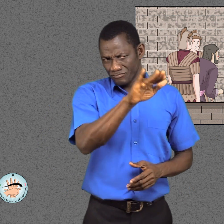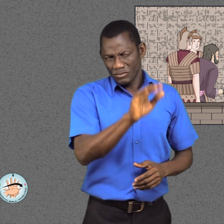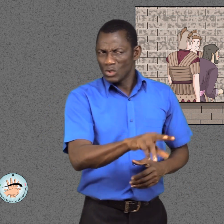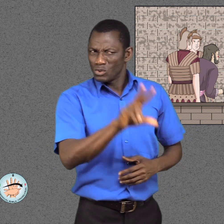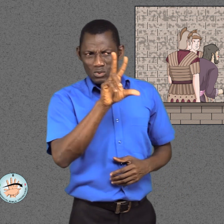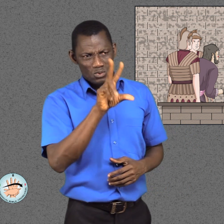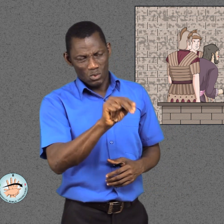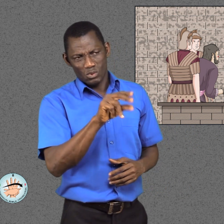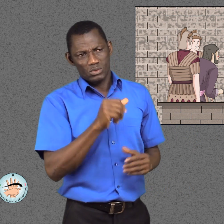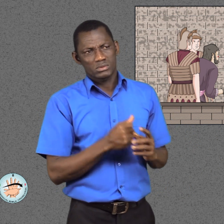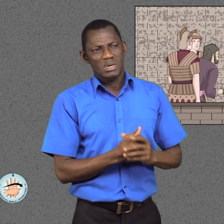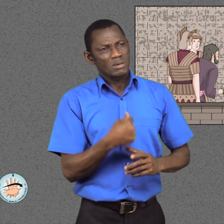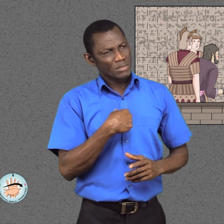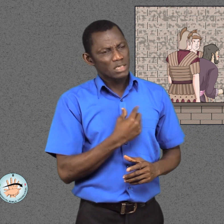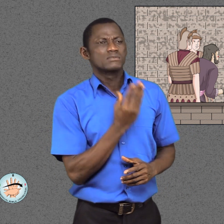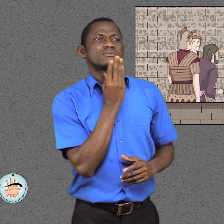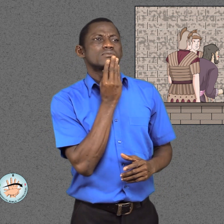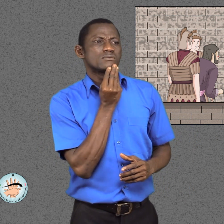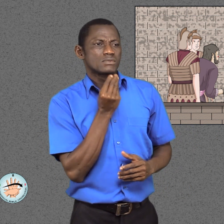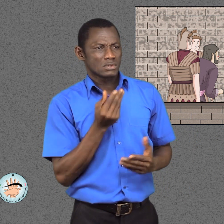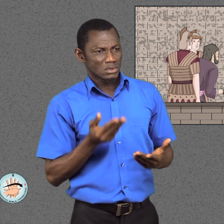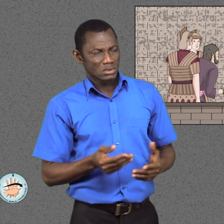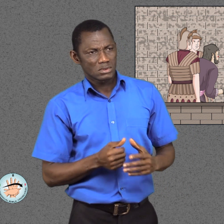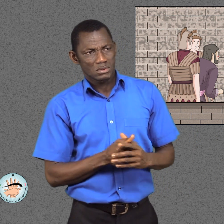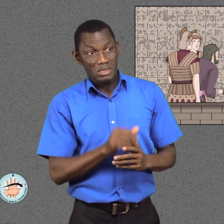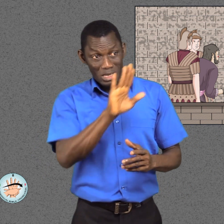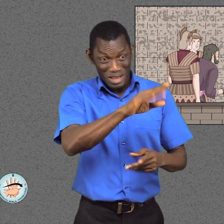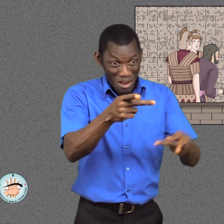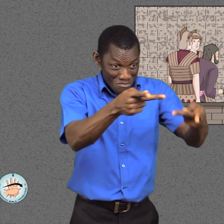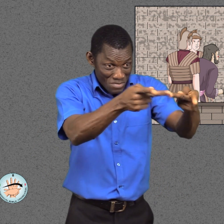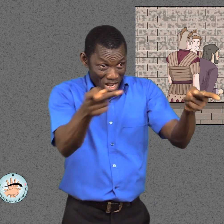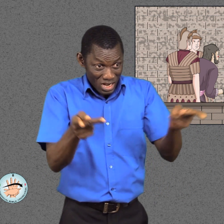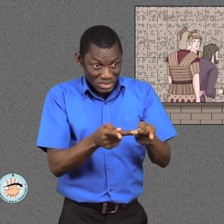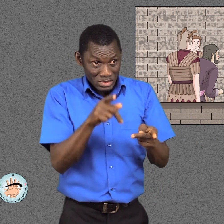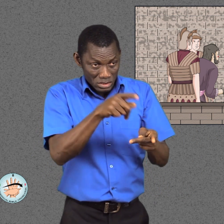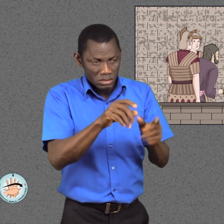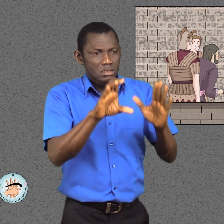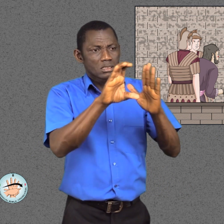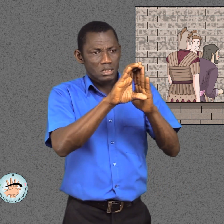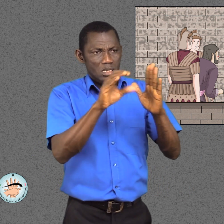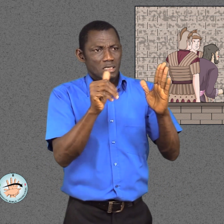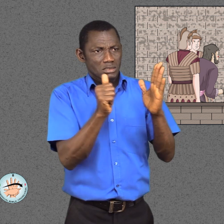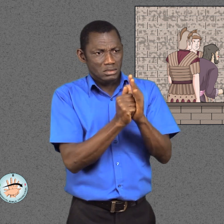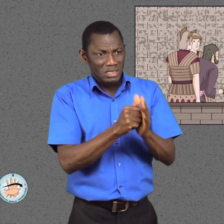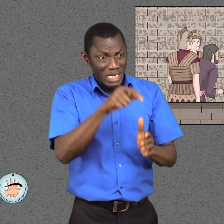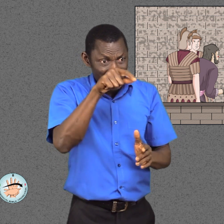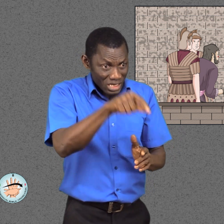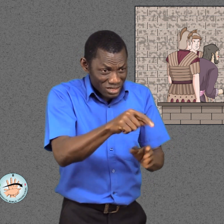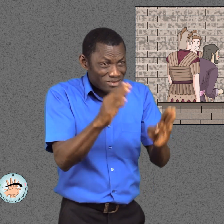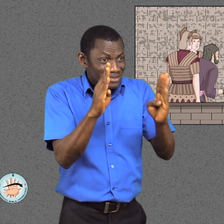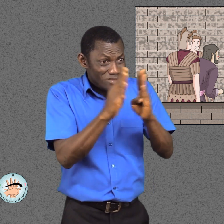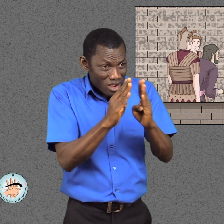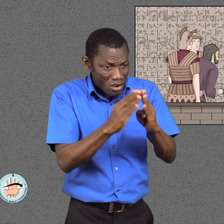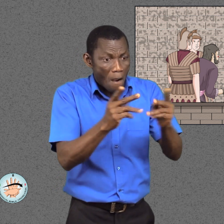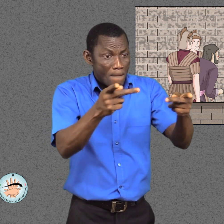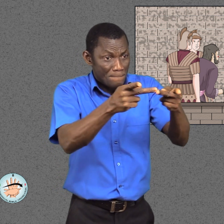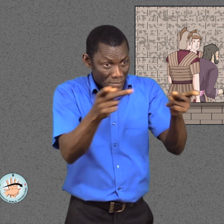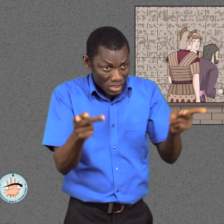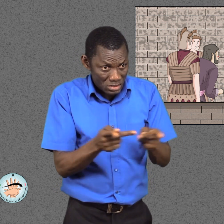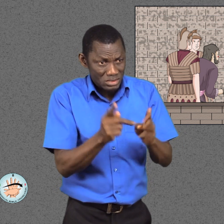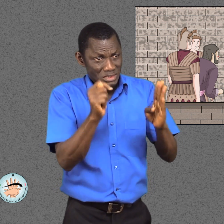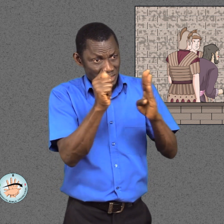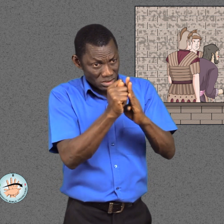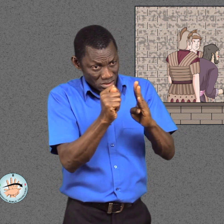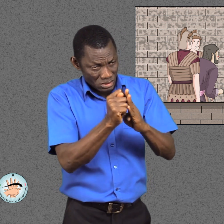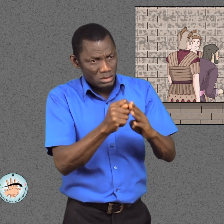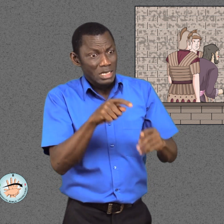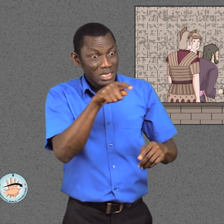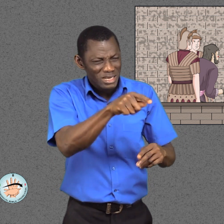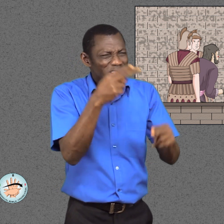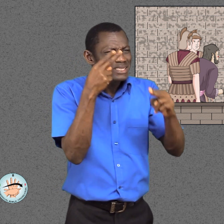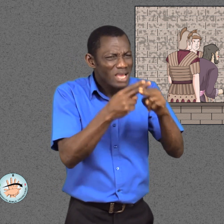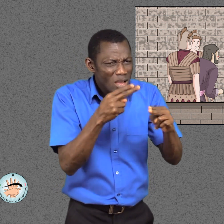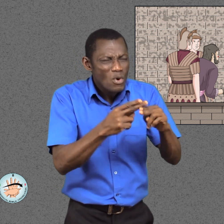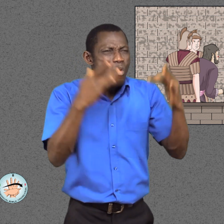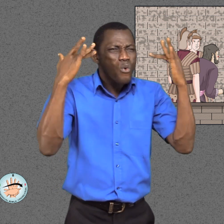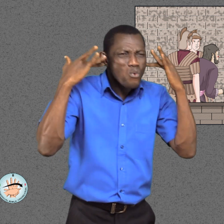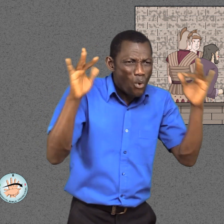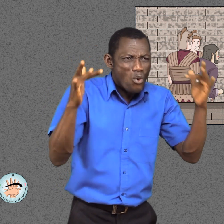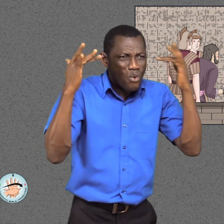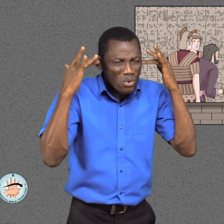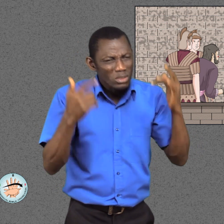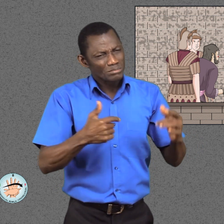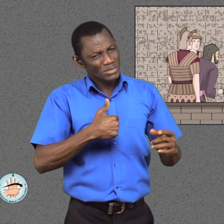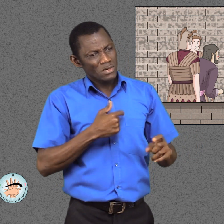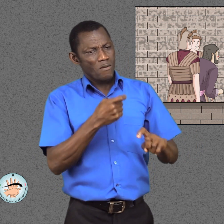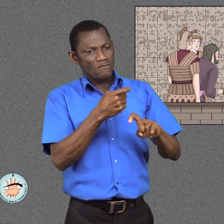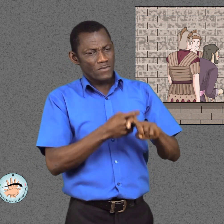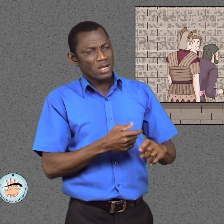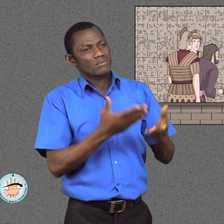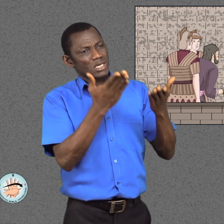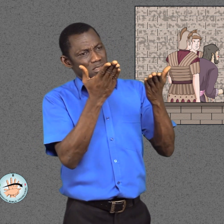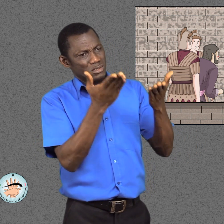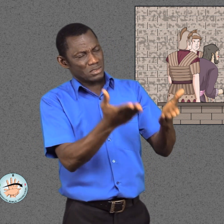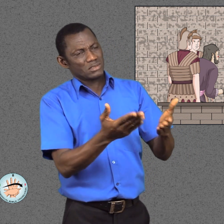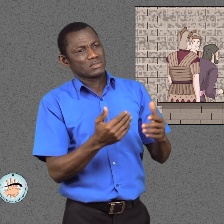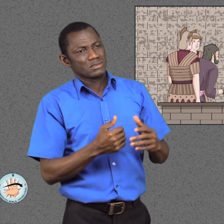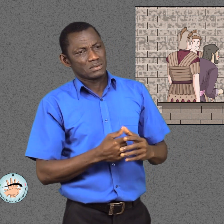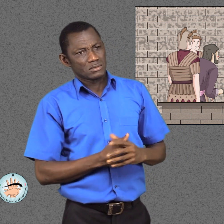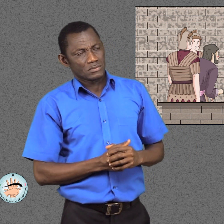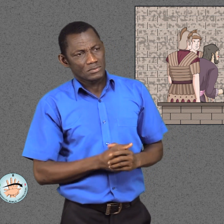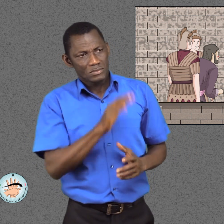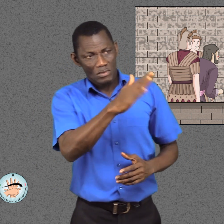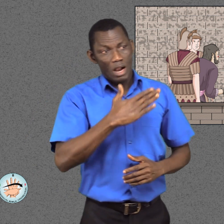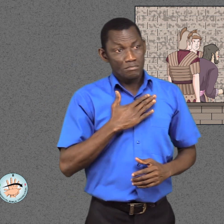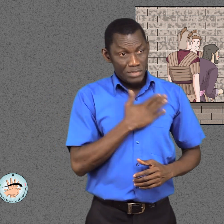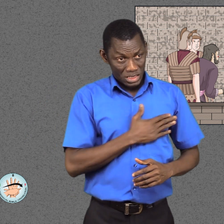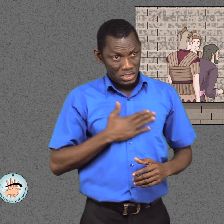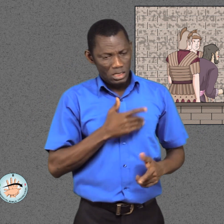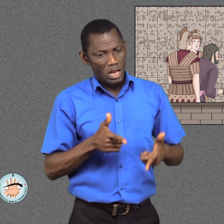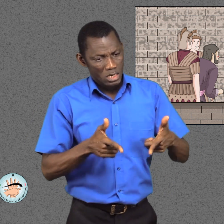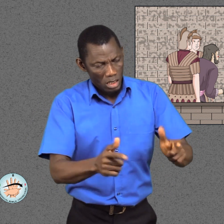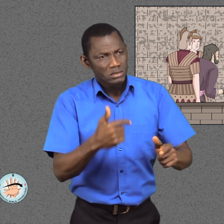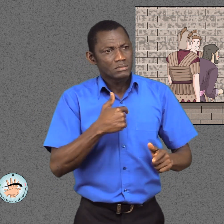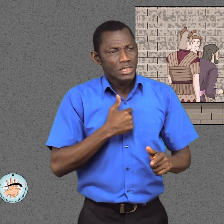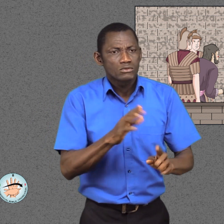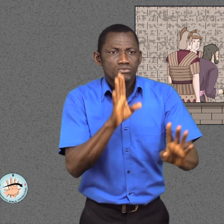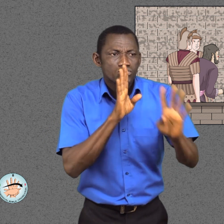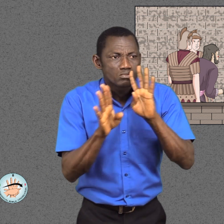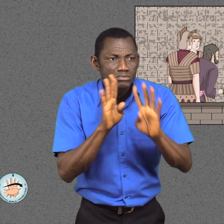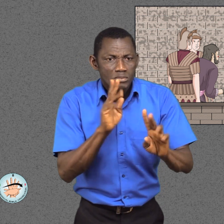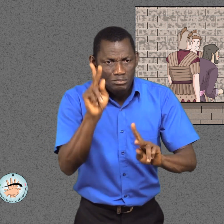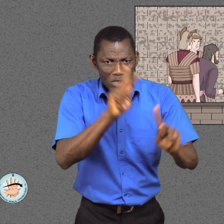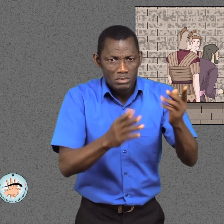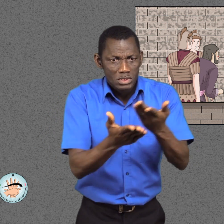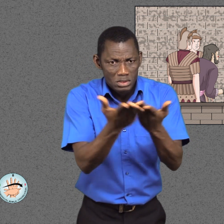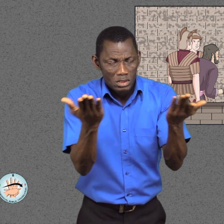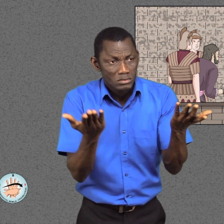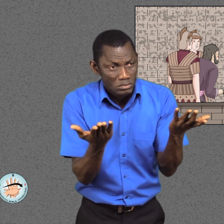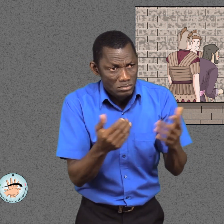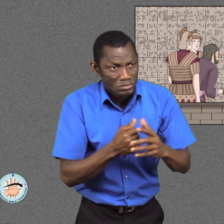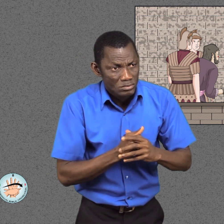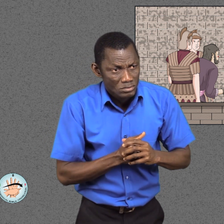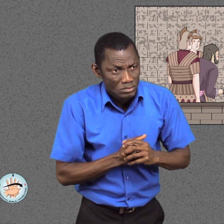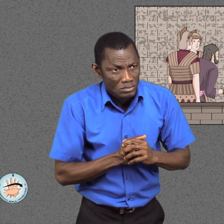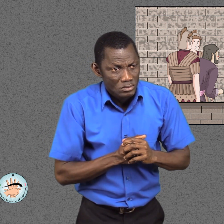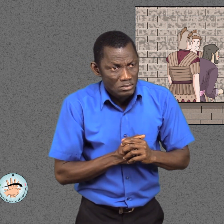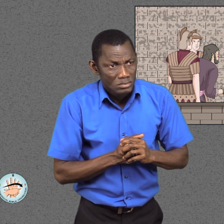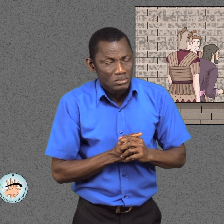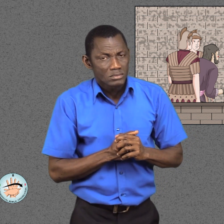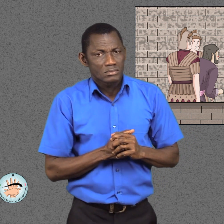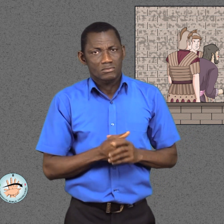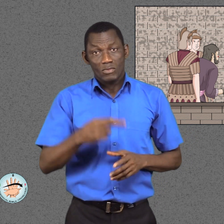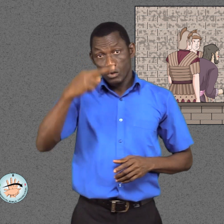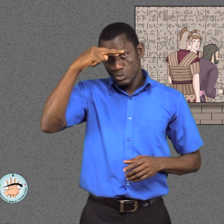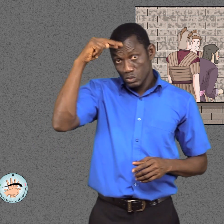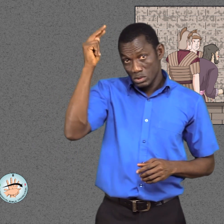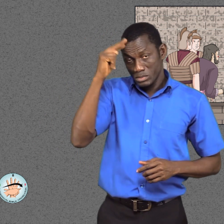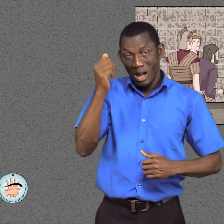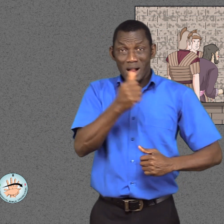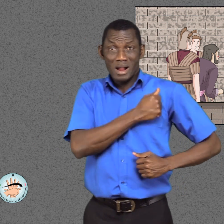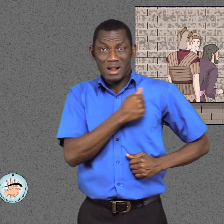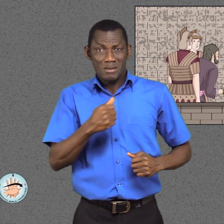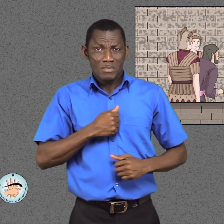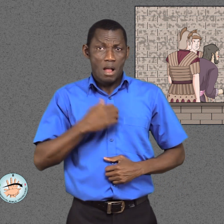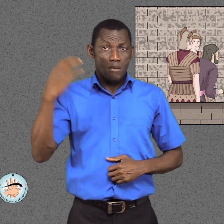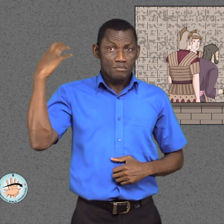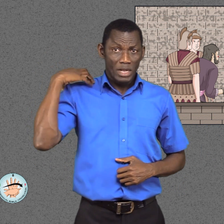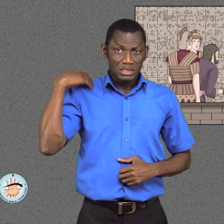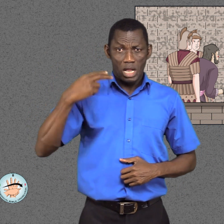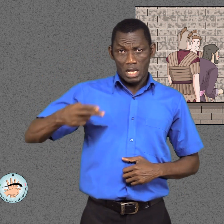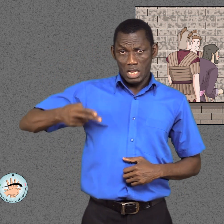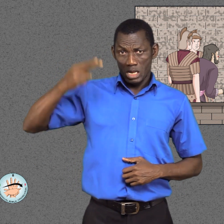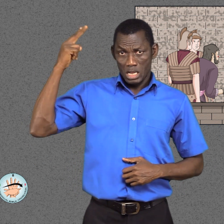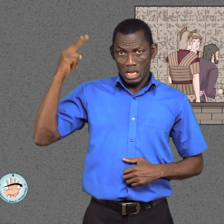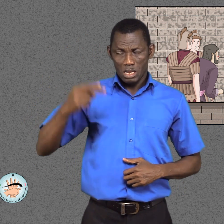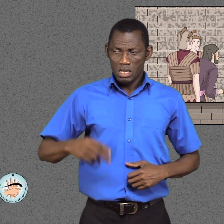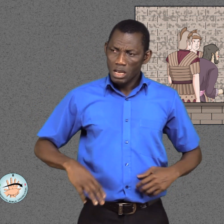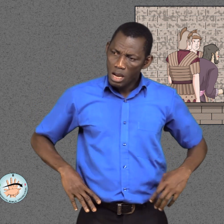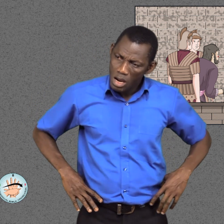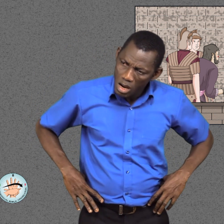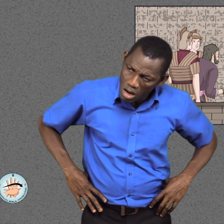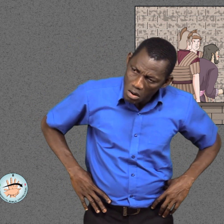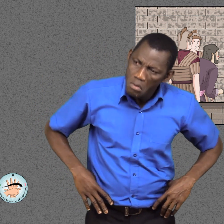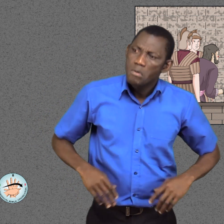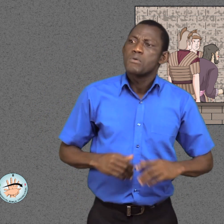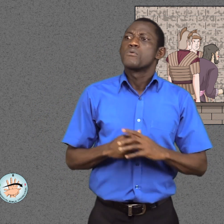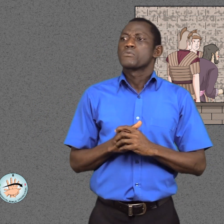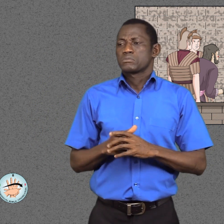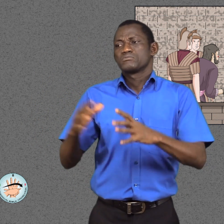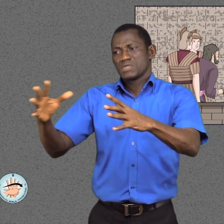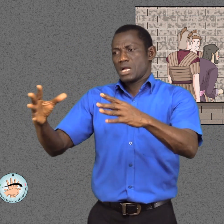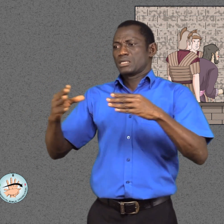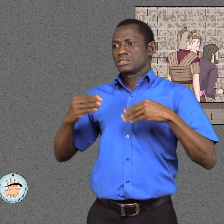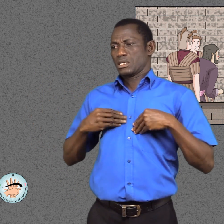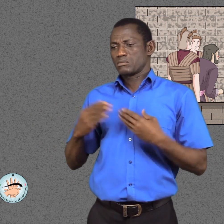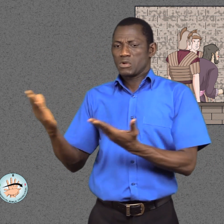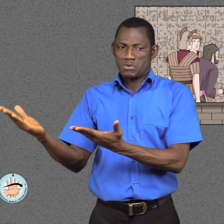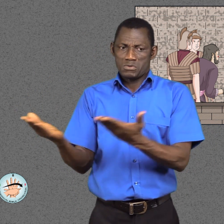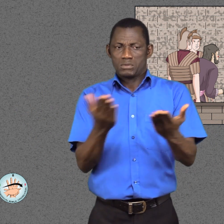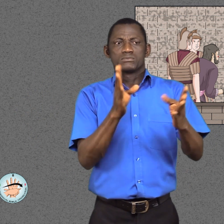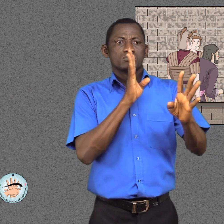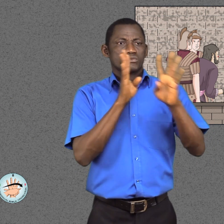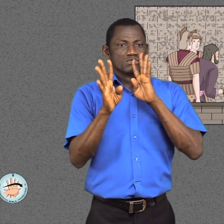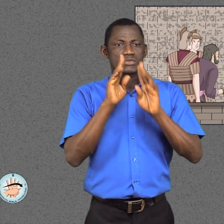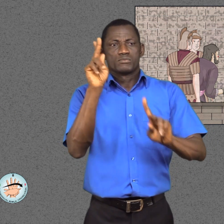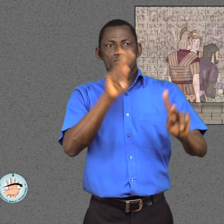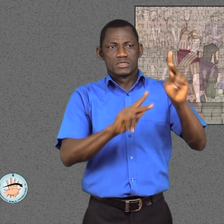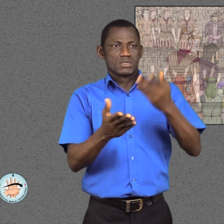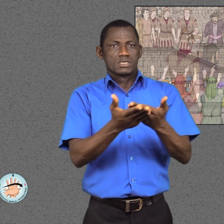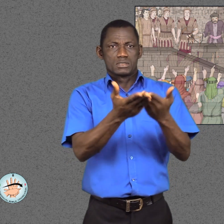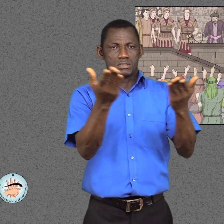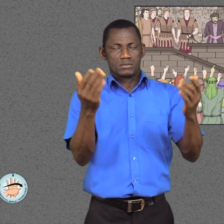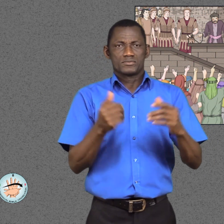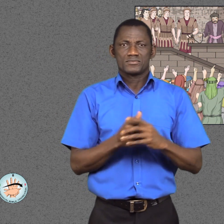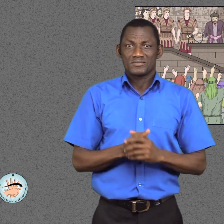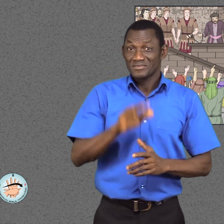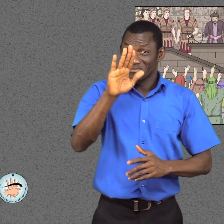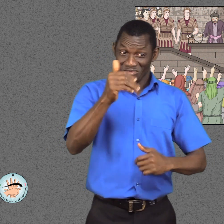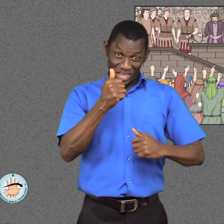But Paul answered, “I am a Jew from Tarsus in Cilicia, a citizen of no ordinary city. Now I beg you to allow me to speak to the people.”